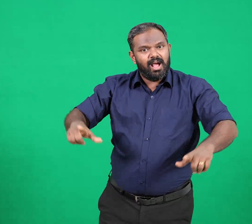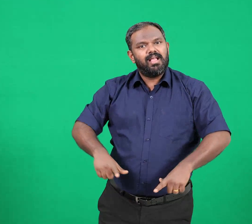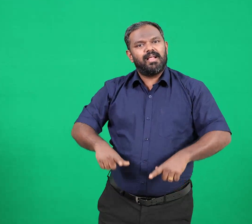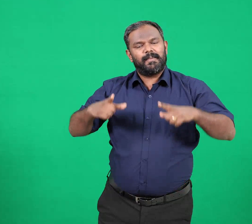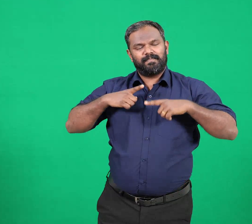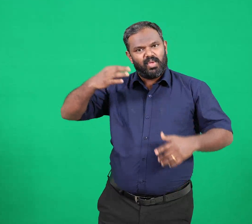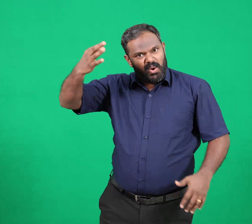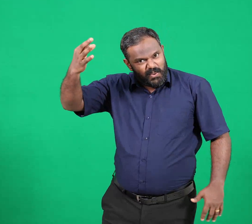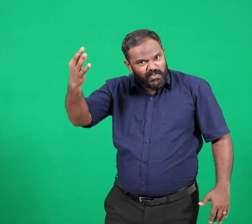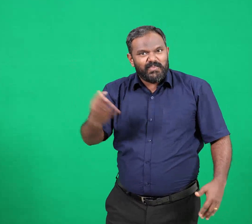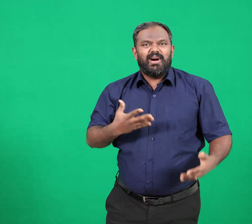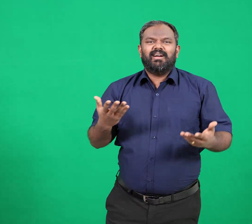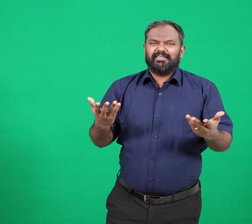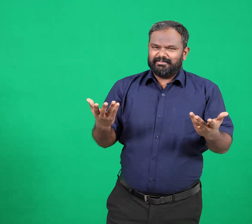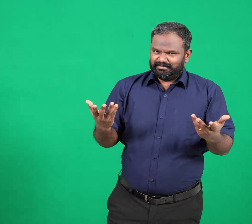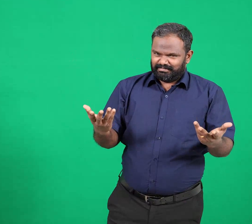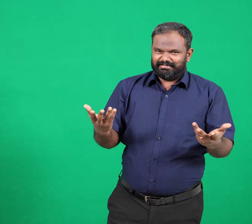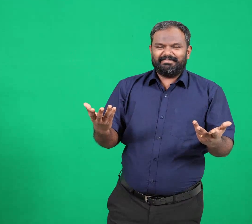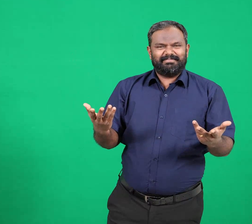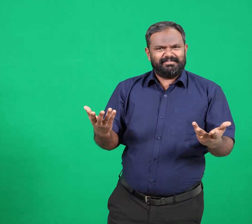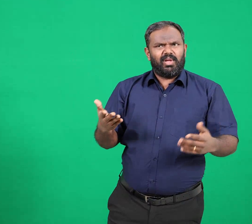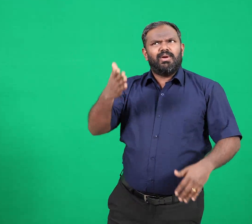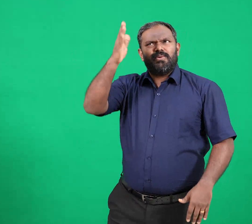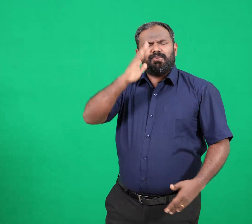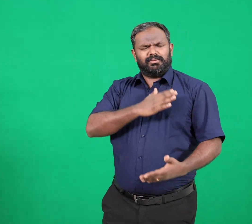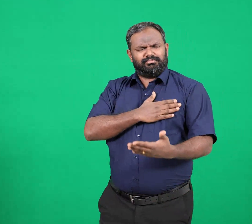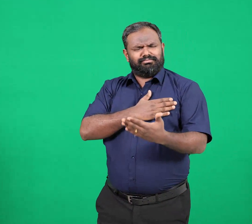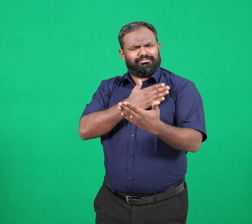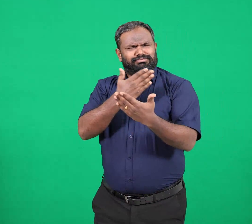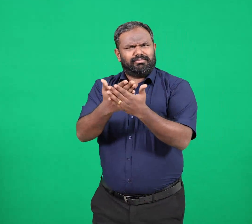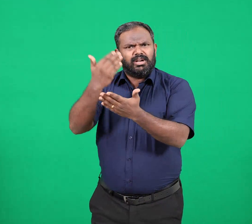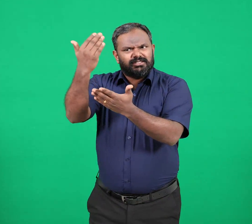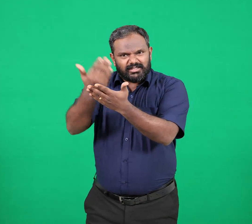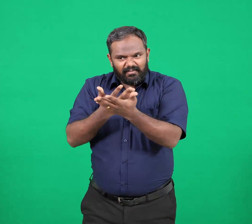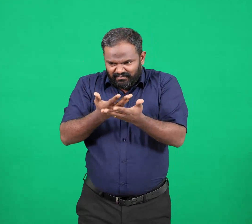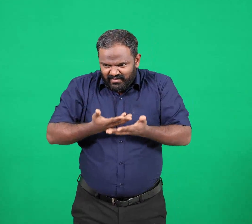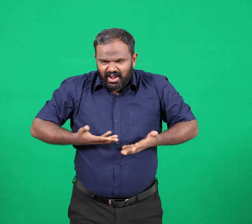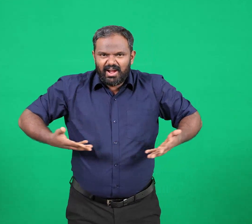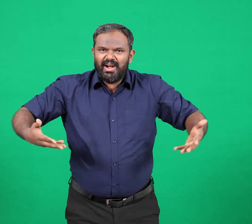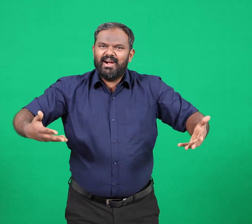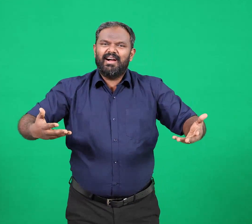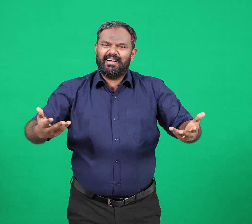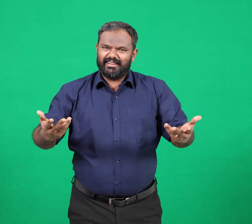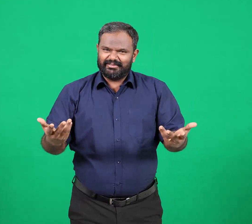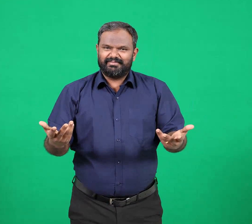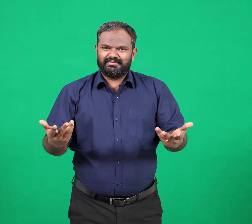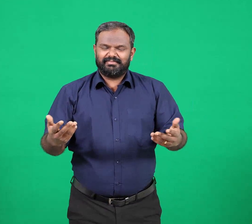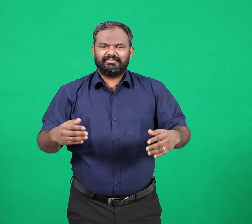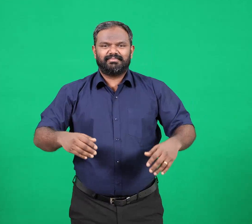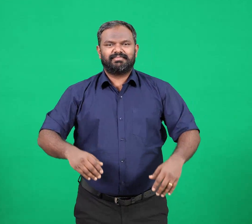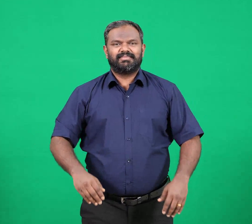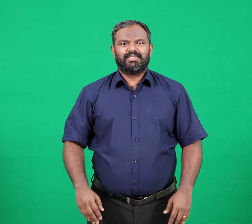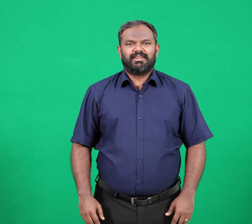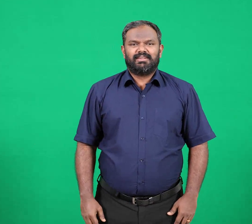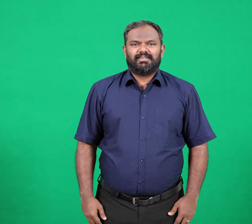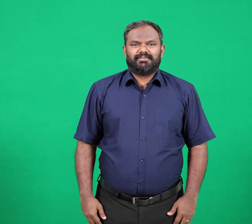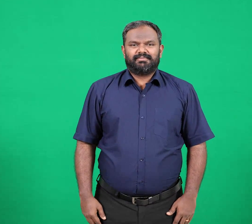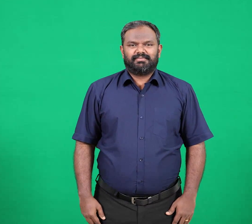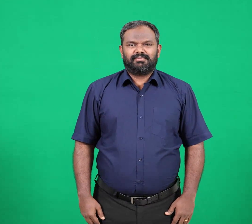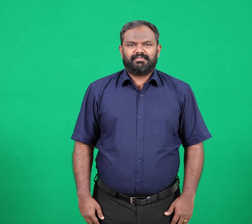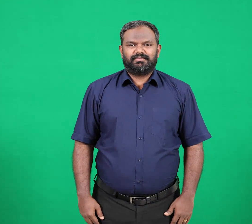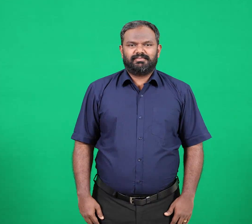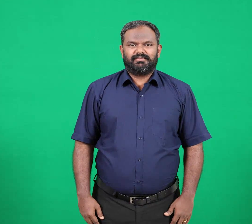It is by grace you have been saved!